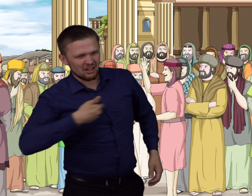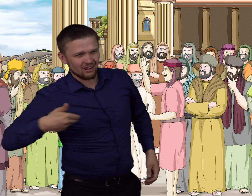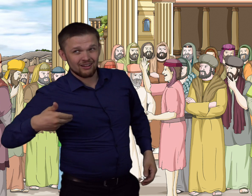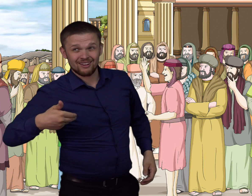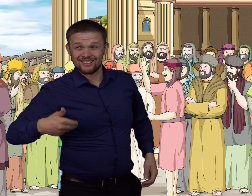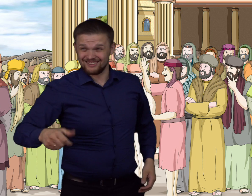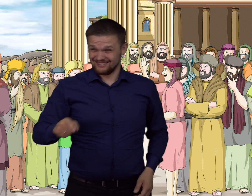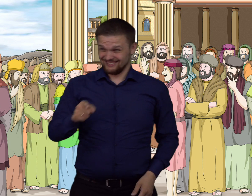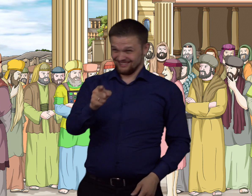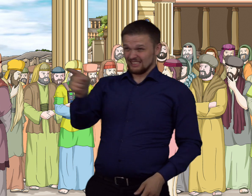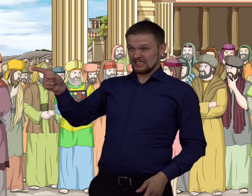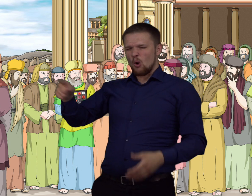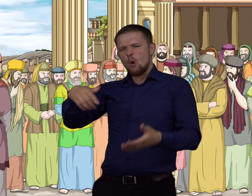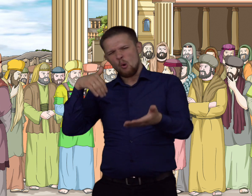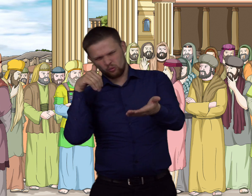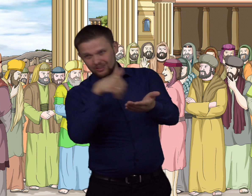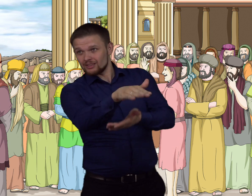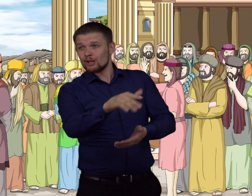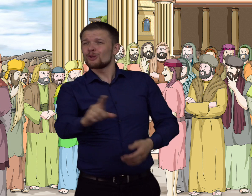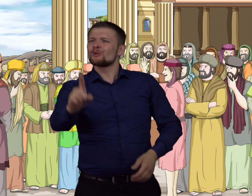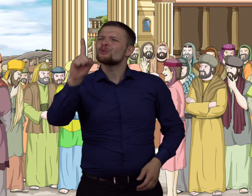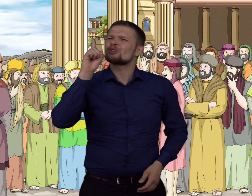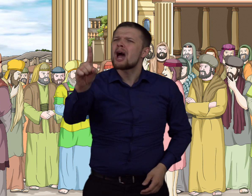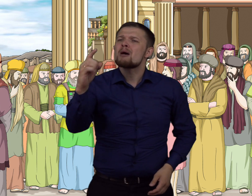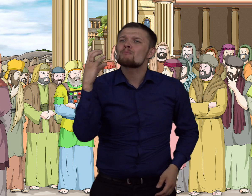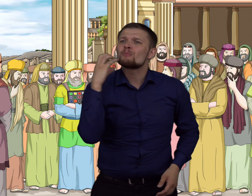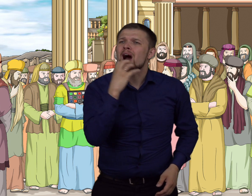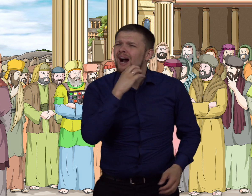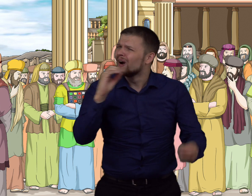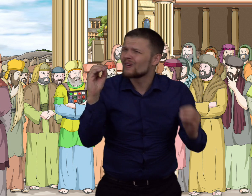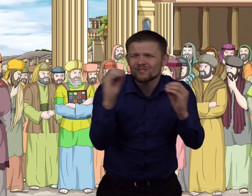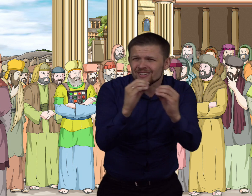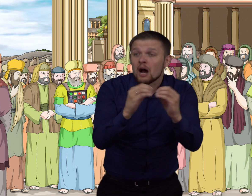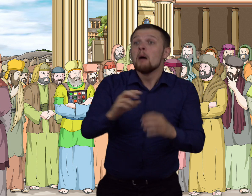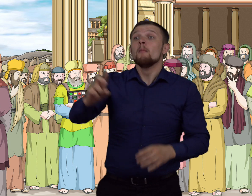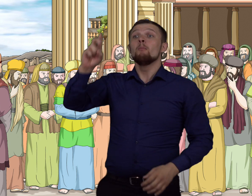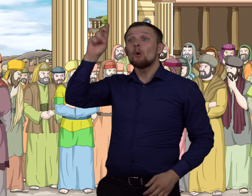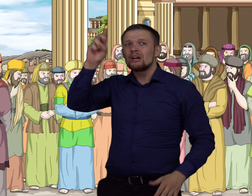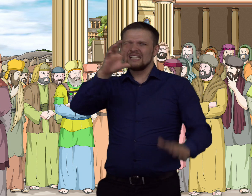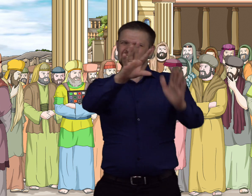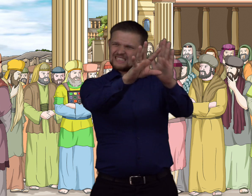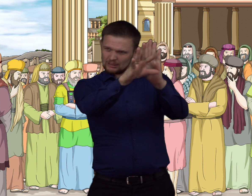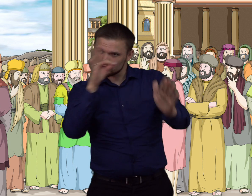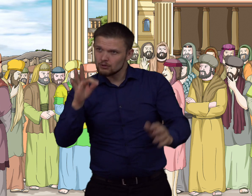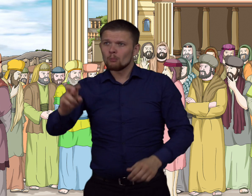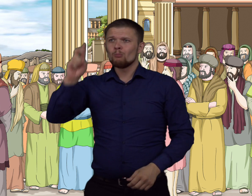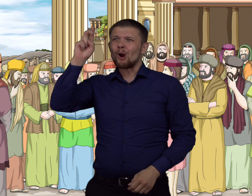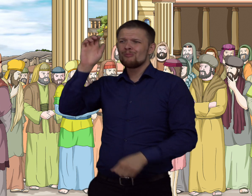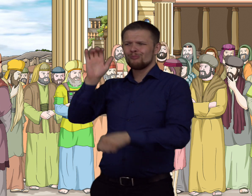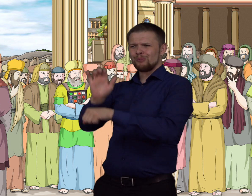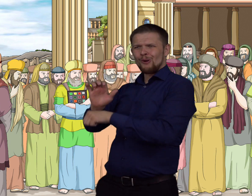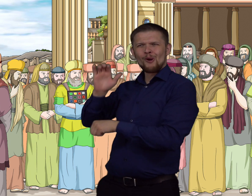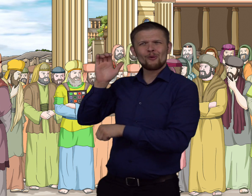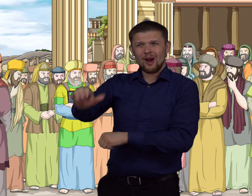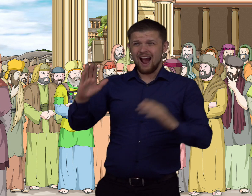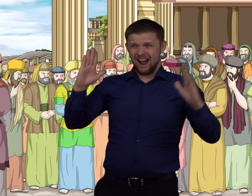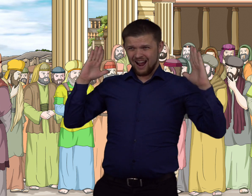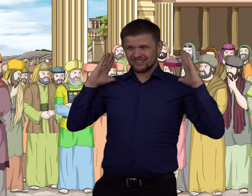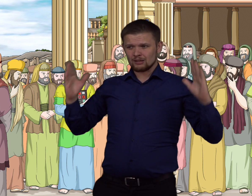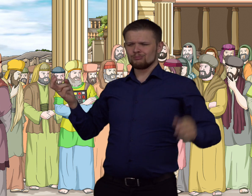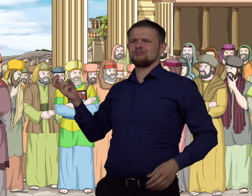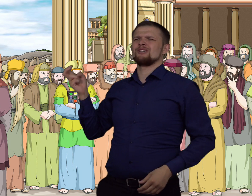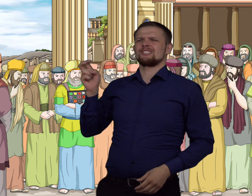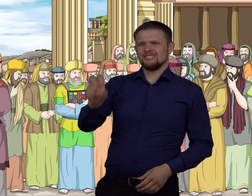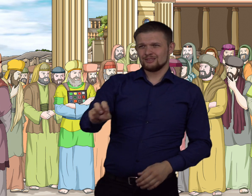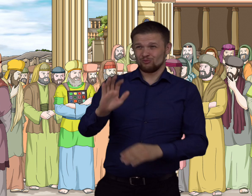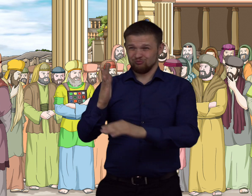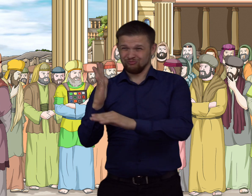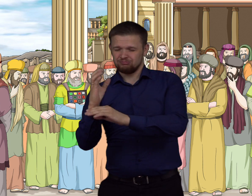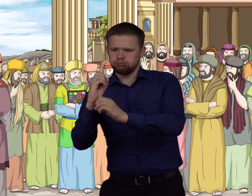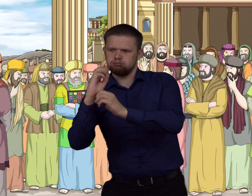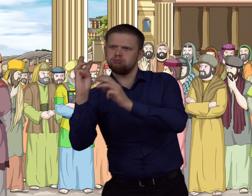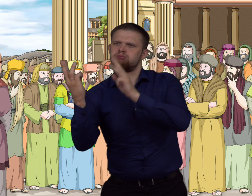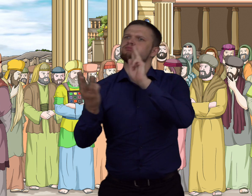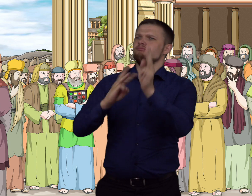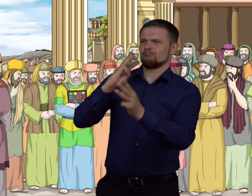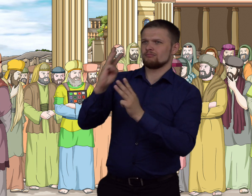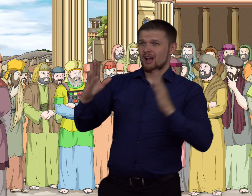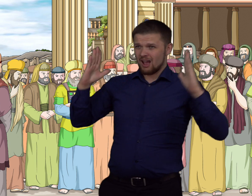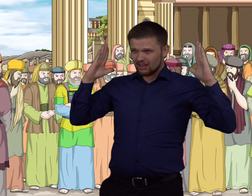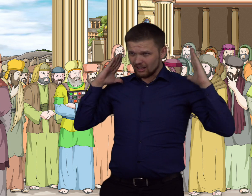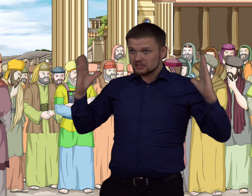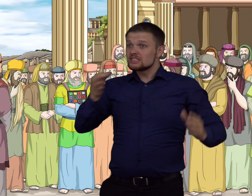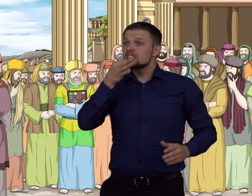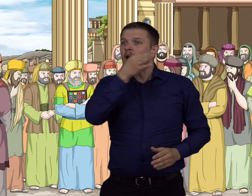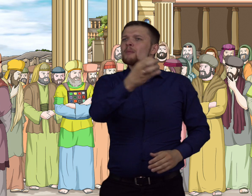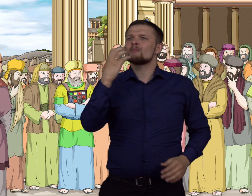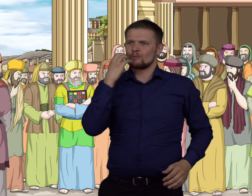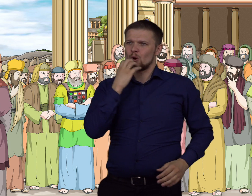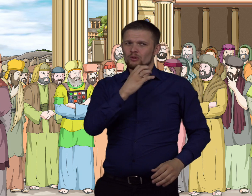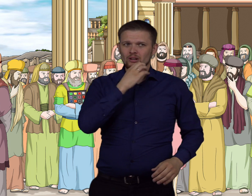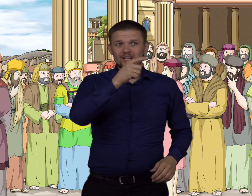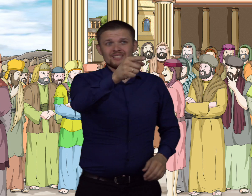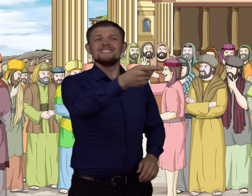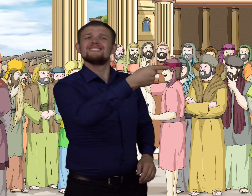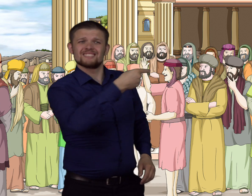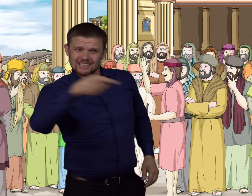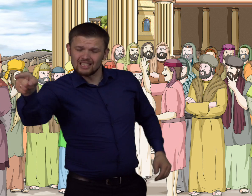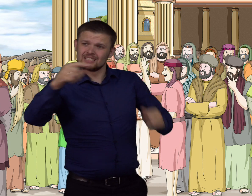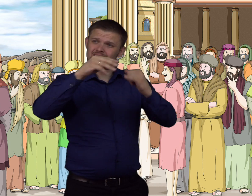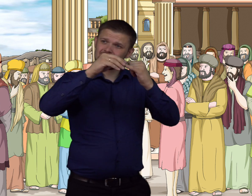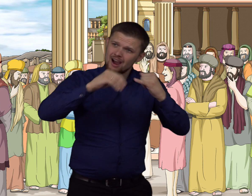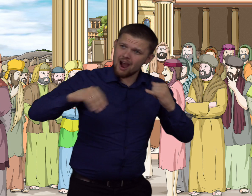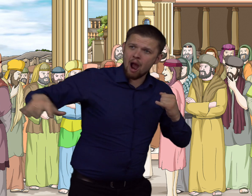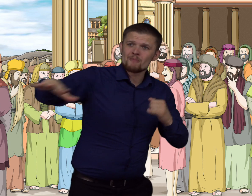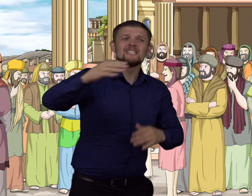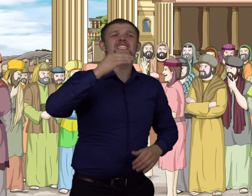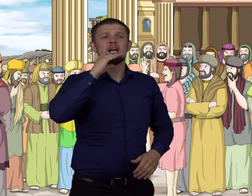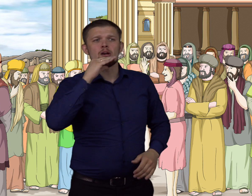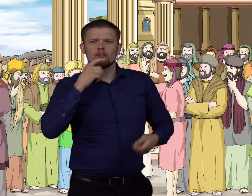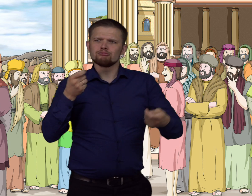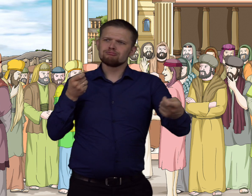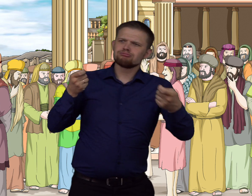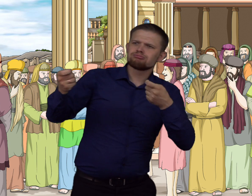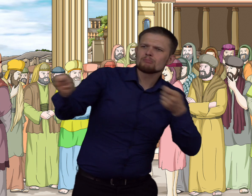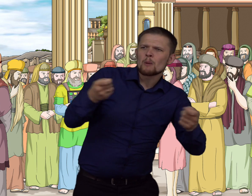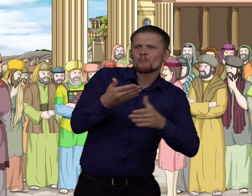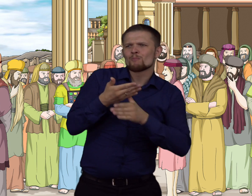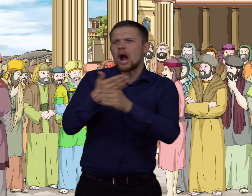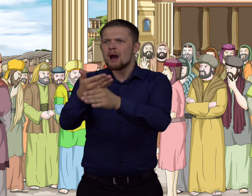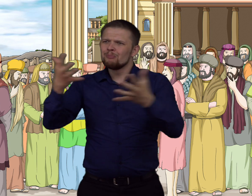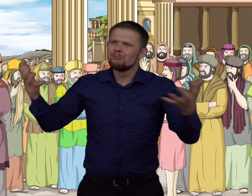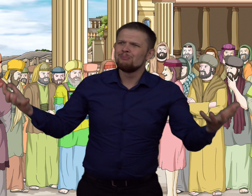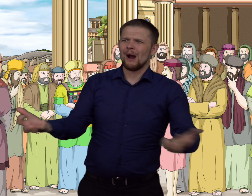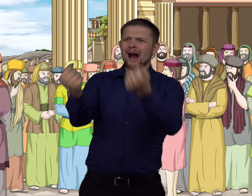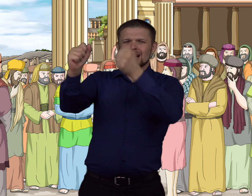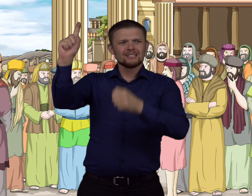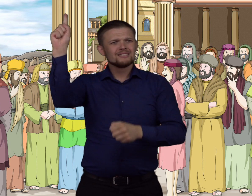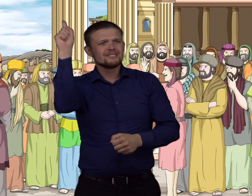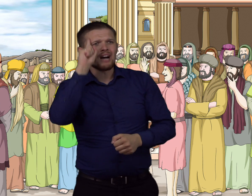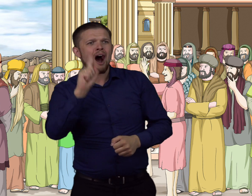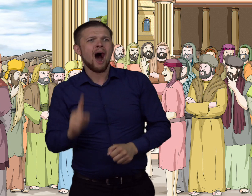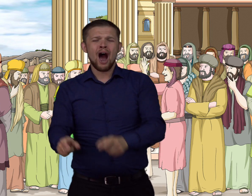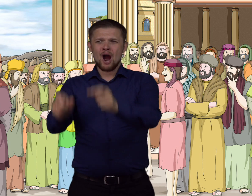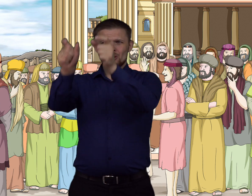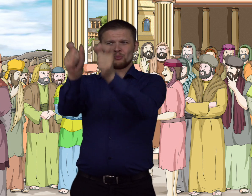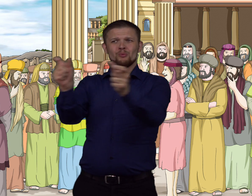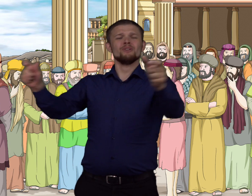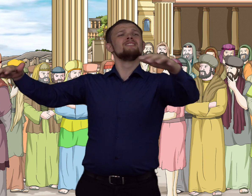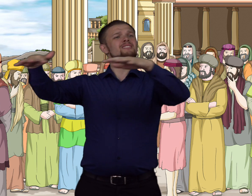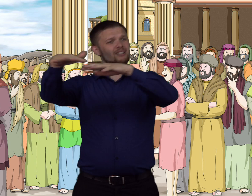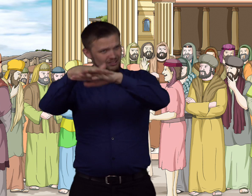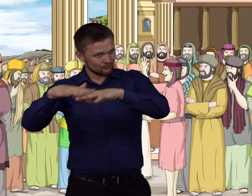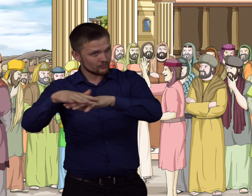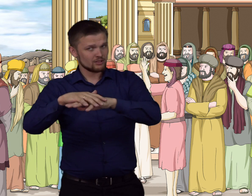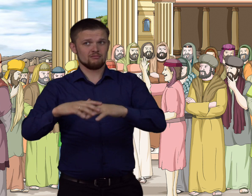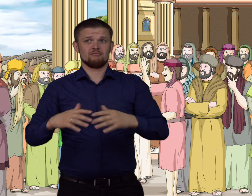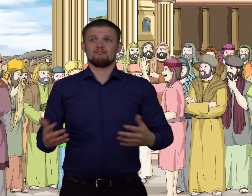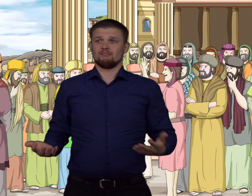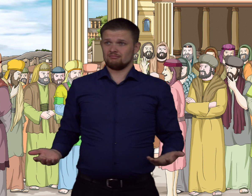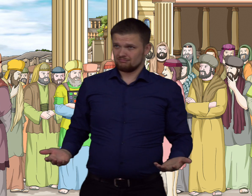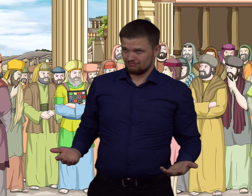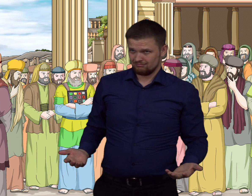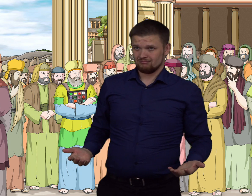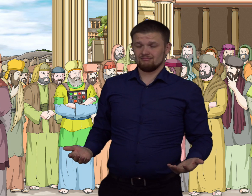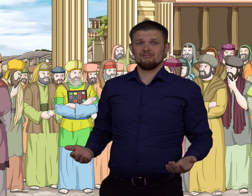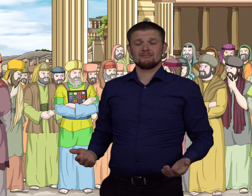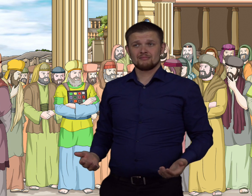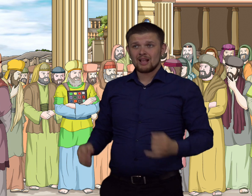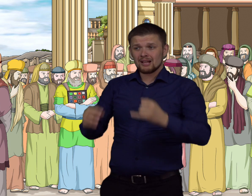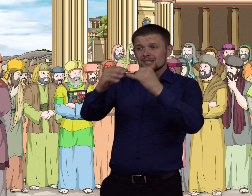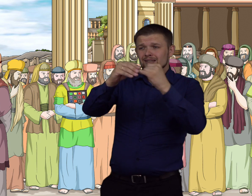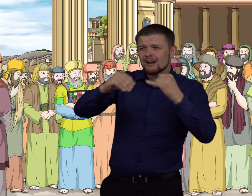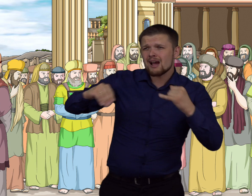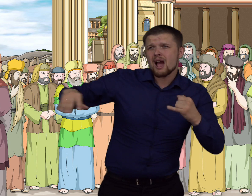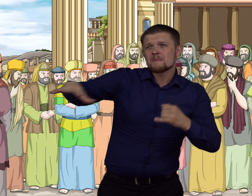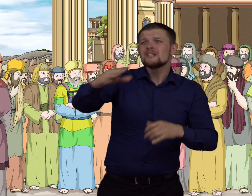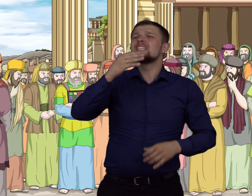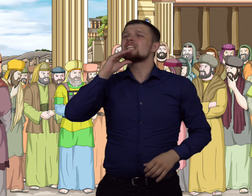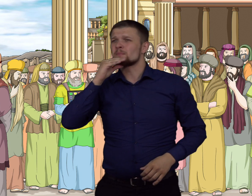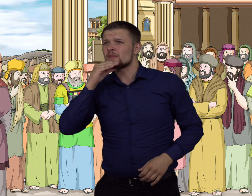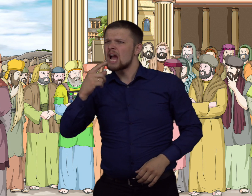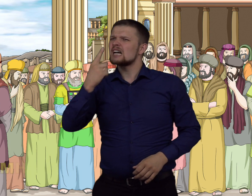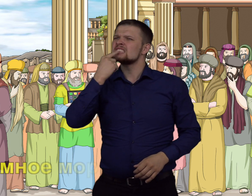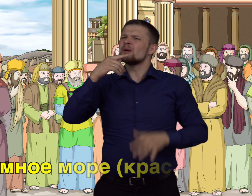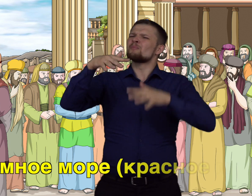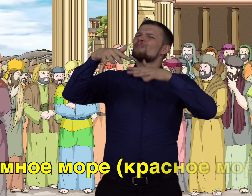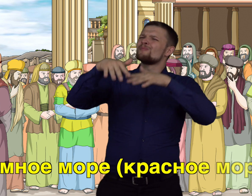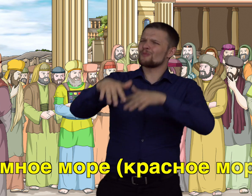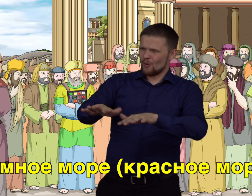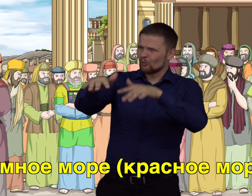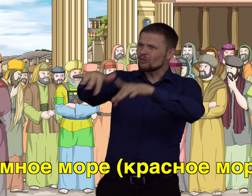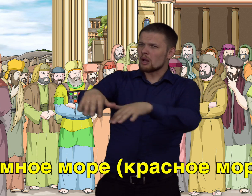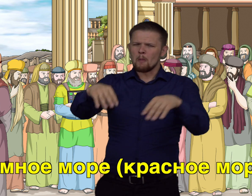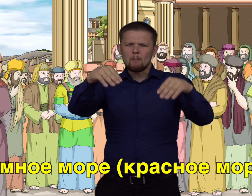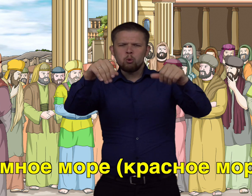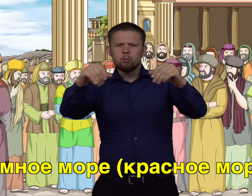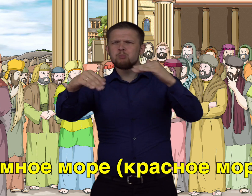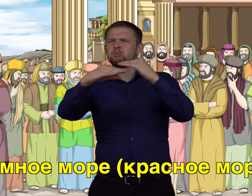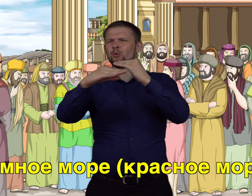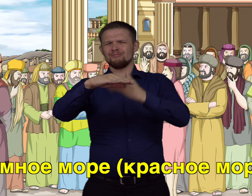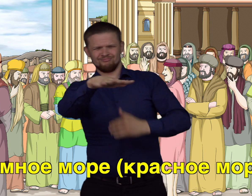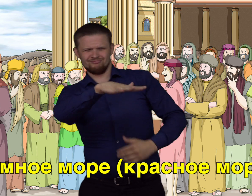This Moses, whom they had rejected with the words, ‘Who made you ruler and judge?’ is the one whom God sent to be their ruler and redeemer through the angel who appeared to him in the bush.